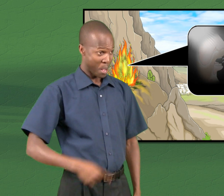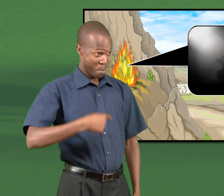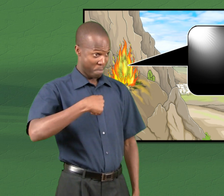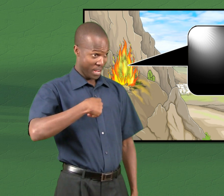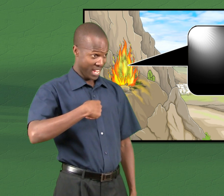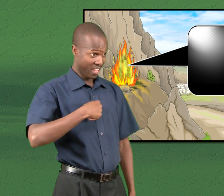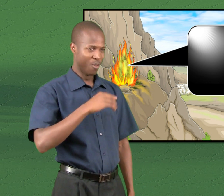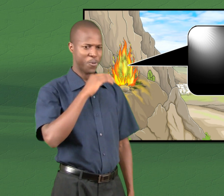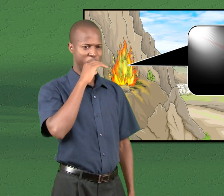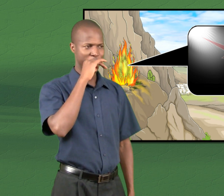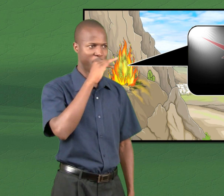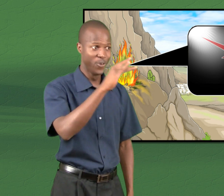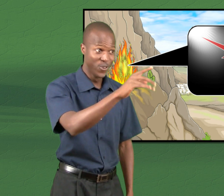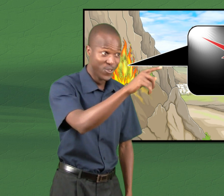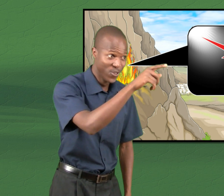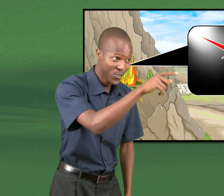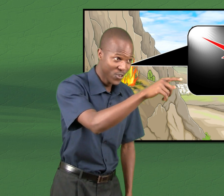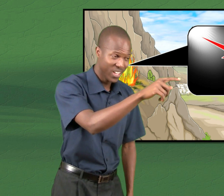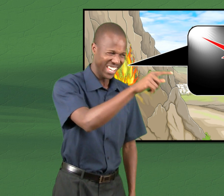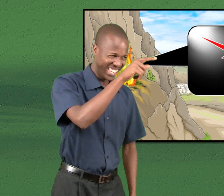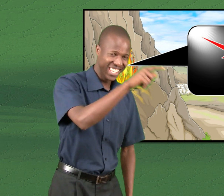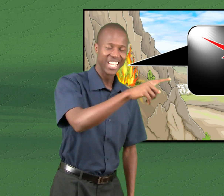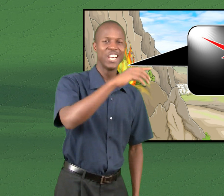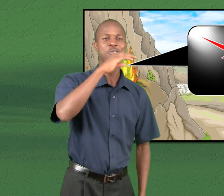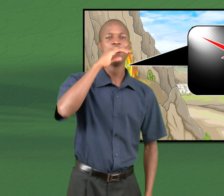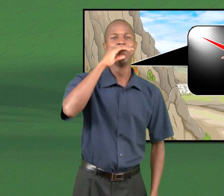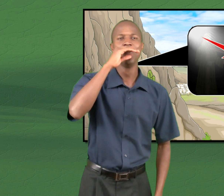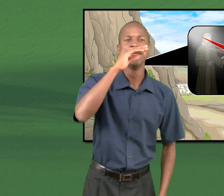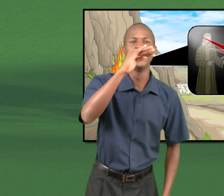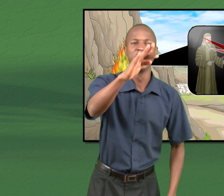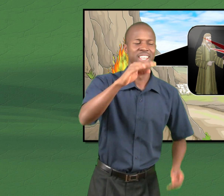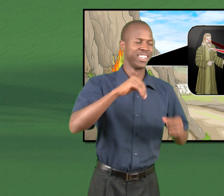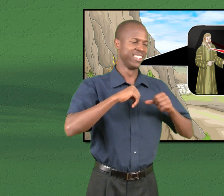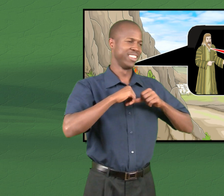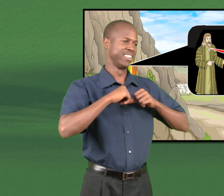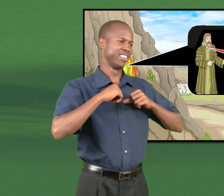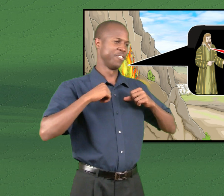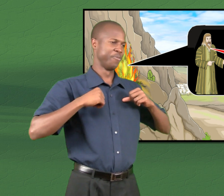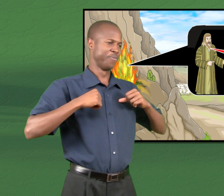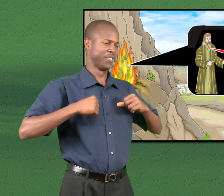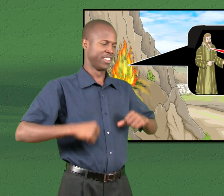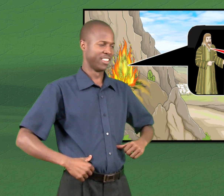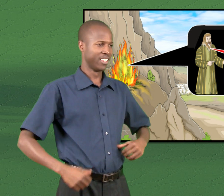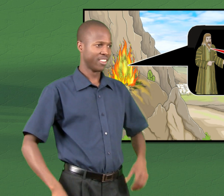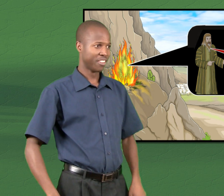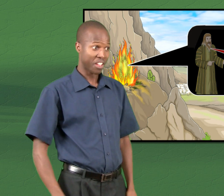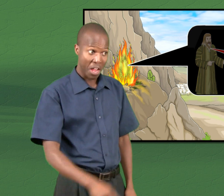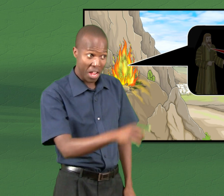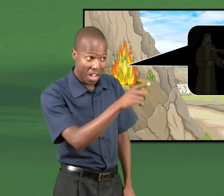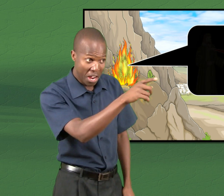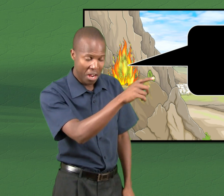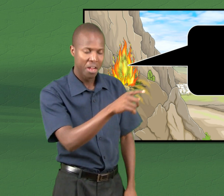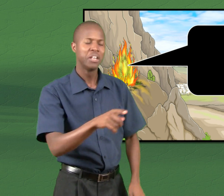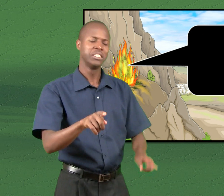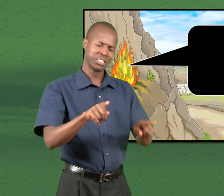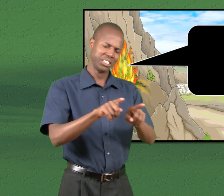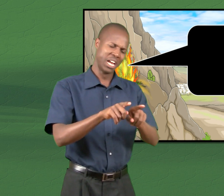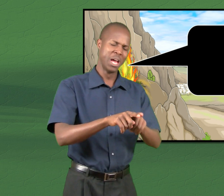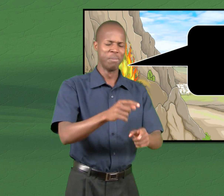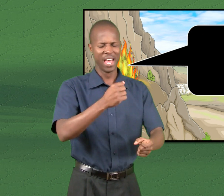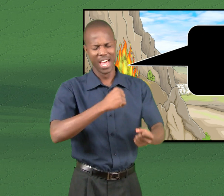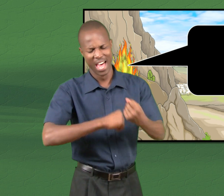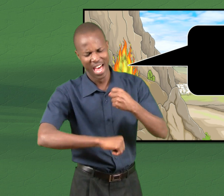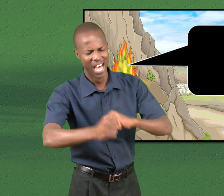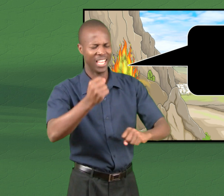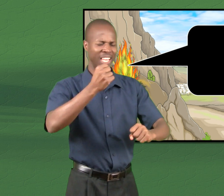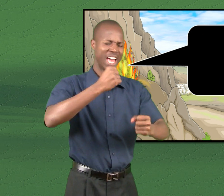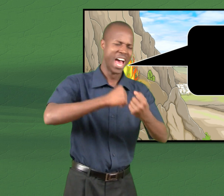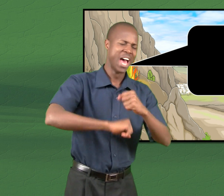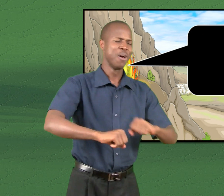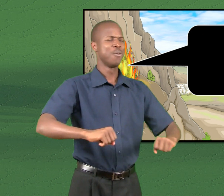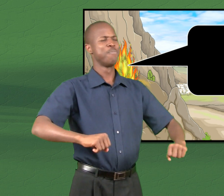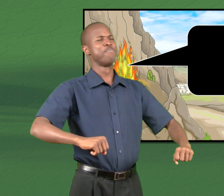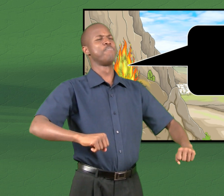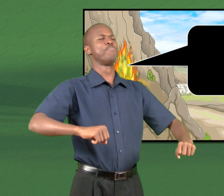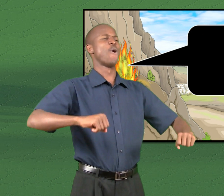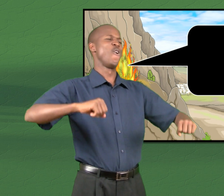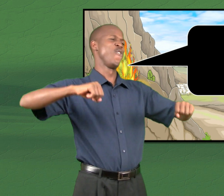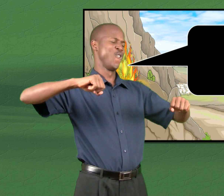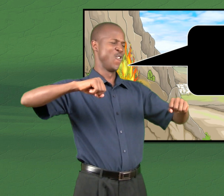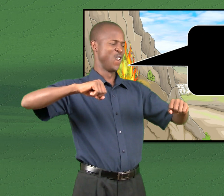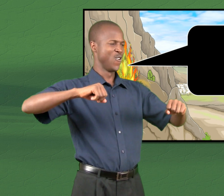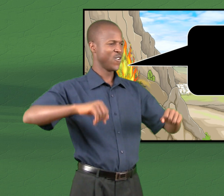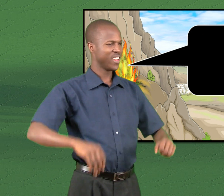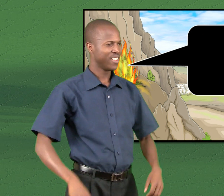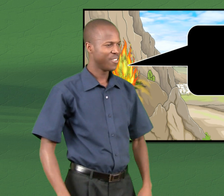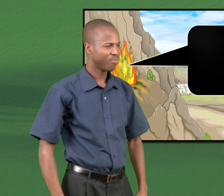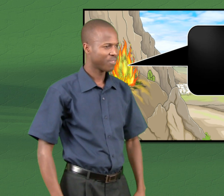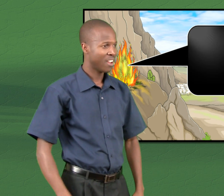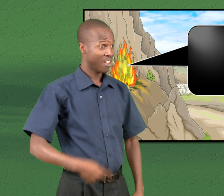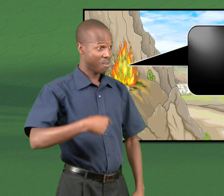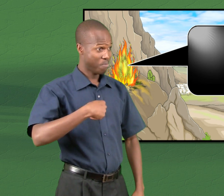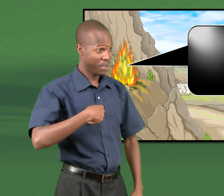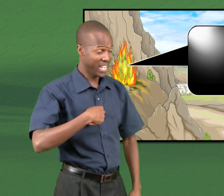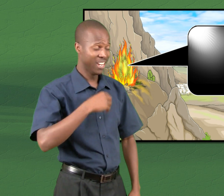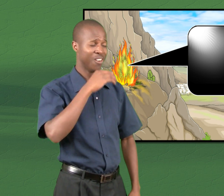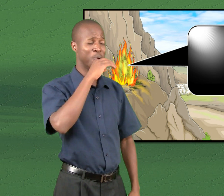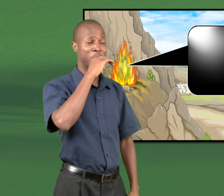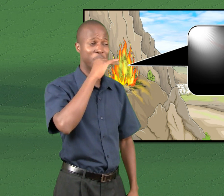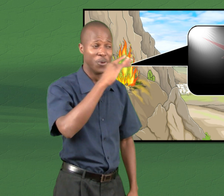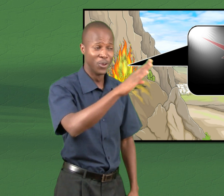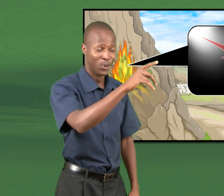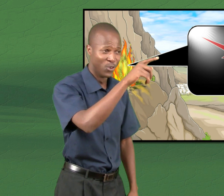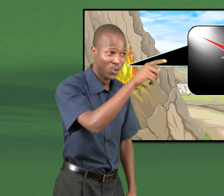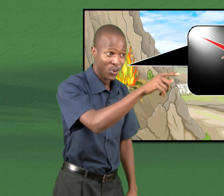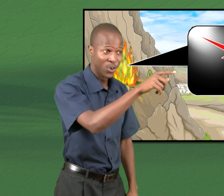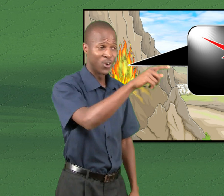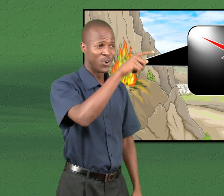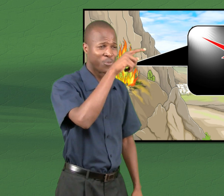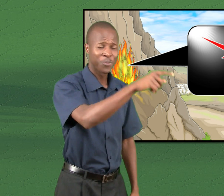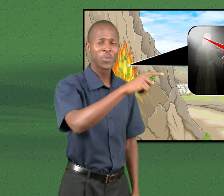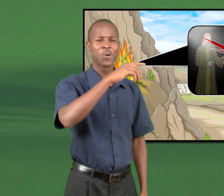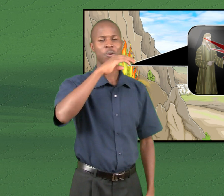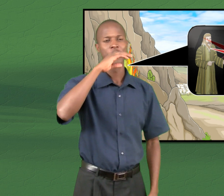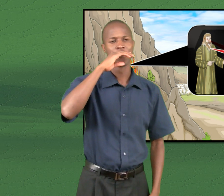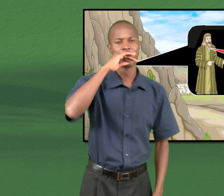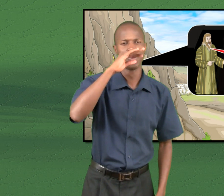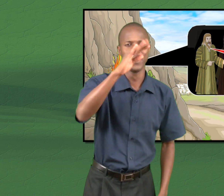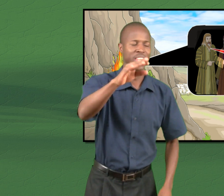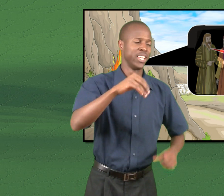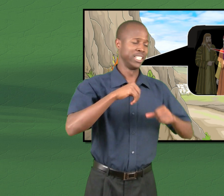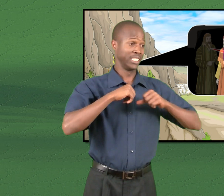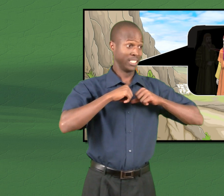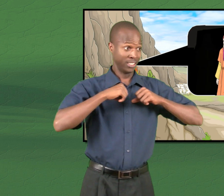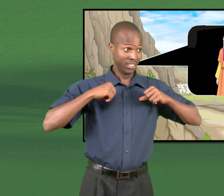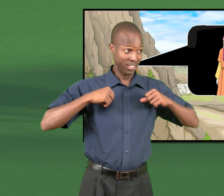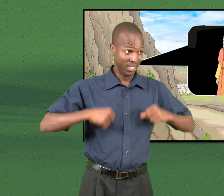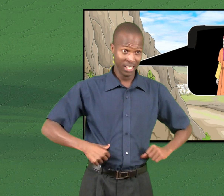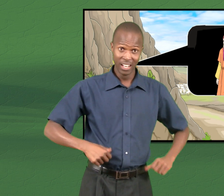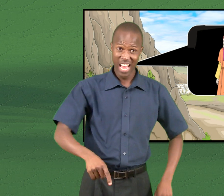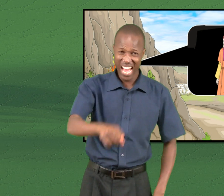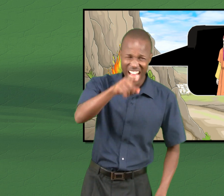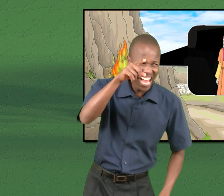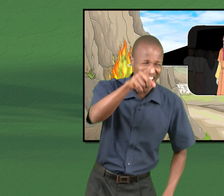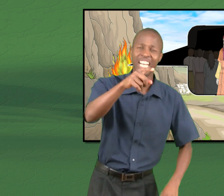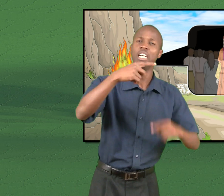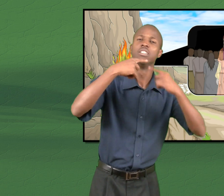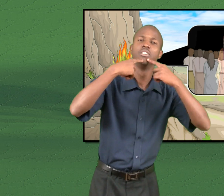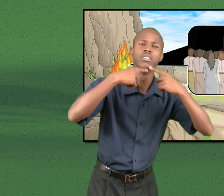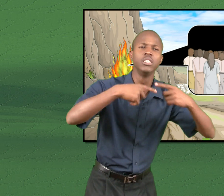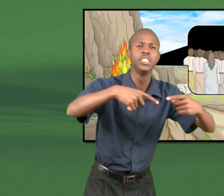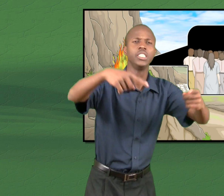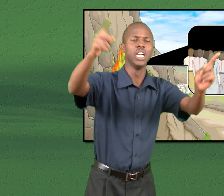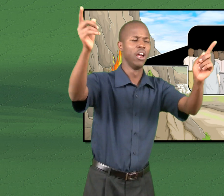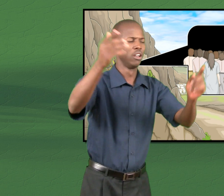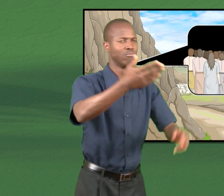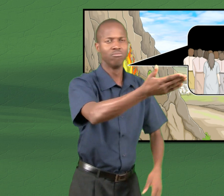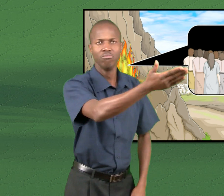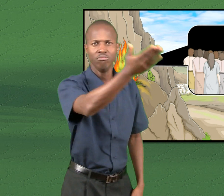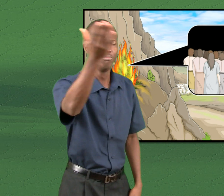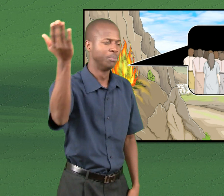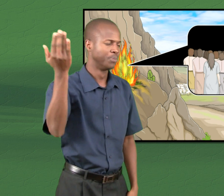I will help both of you to speak, and I will teach you what to do.